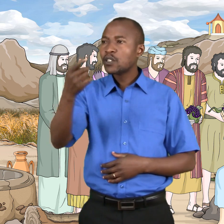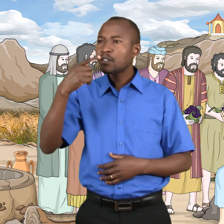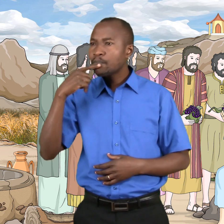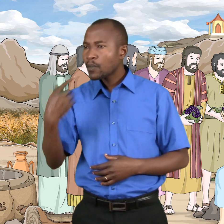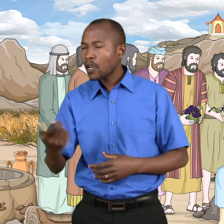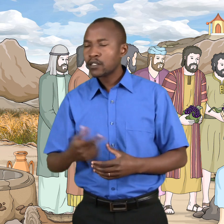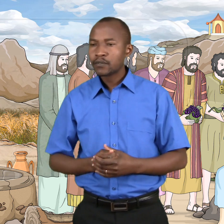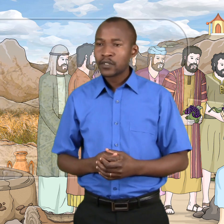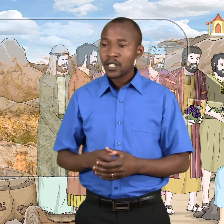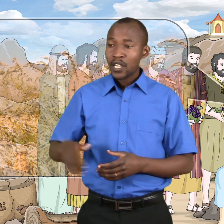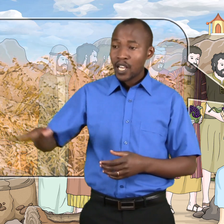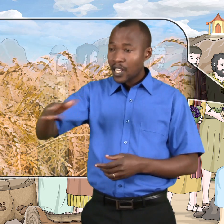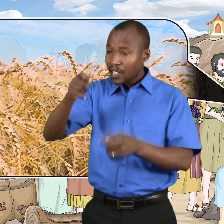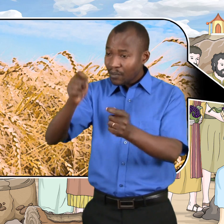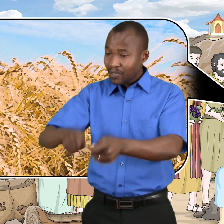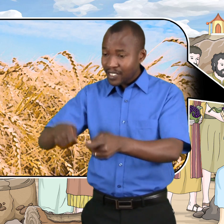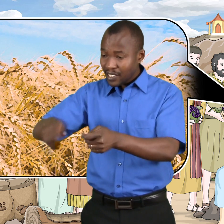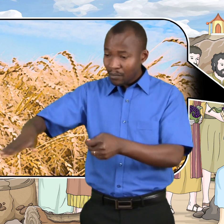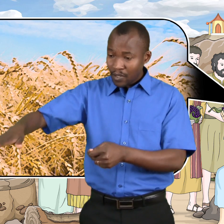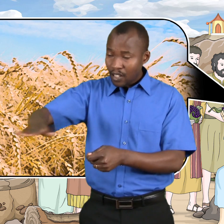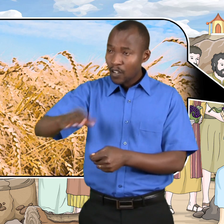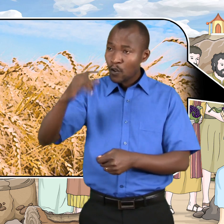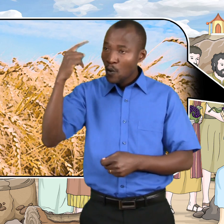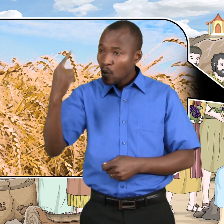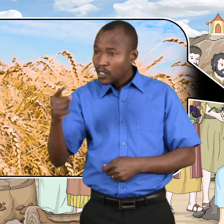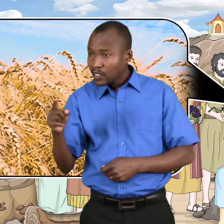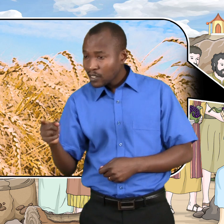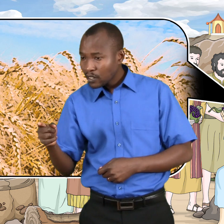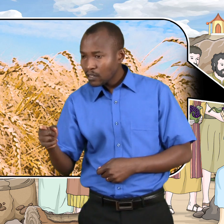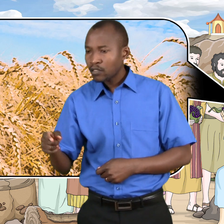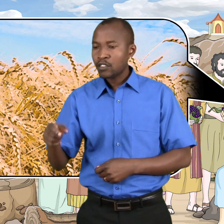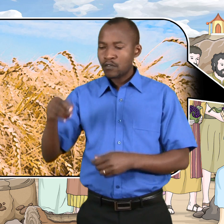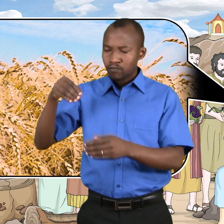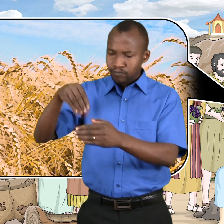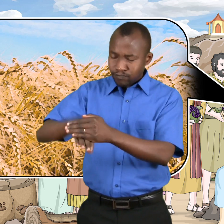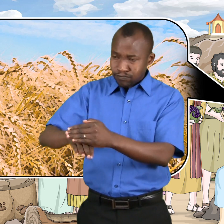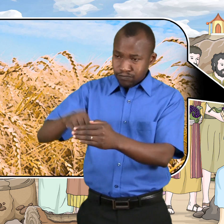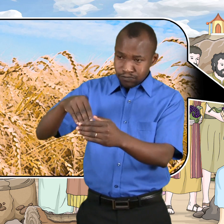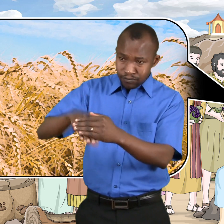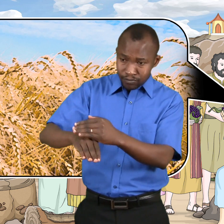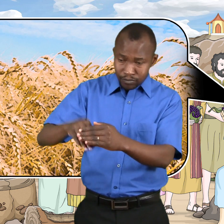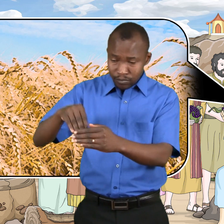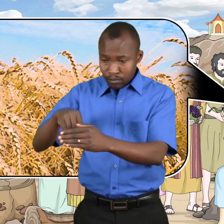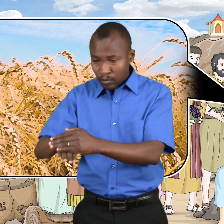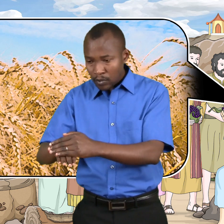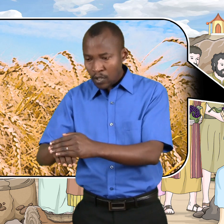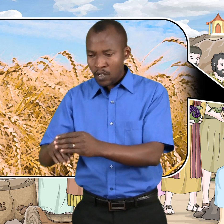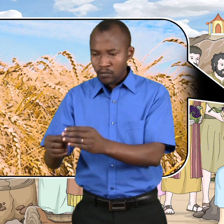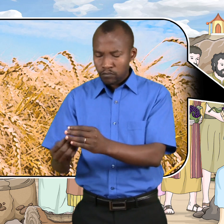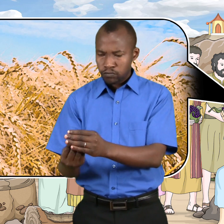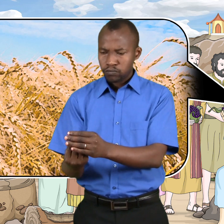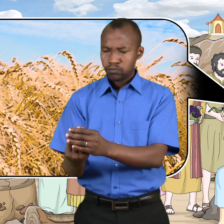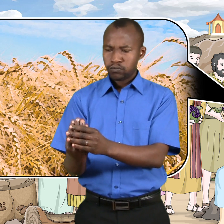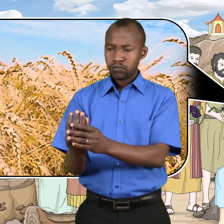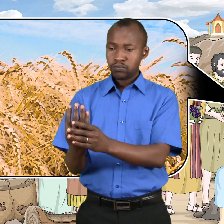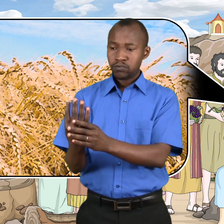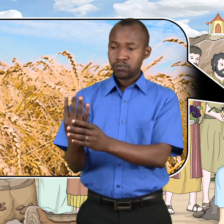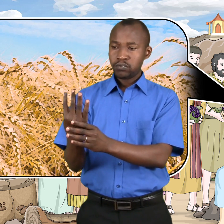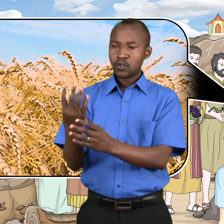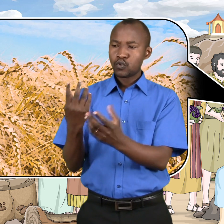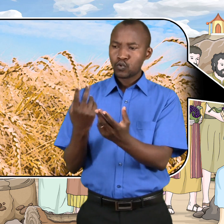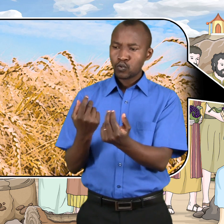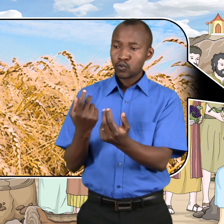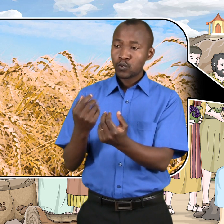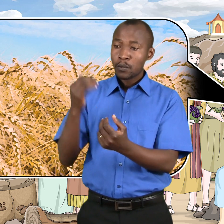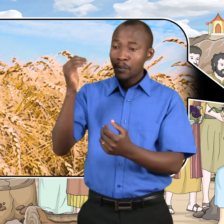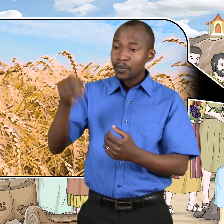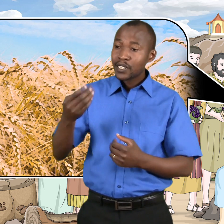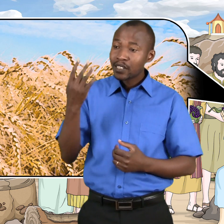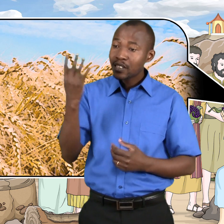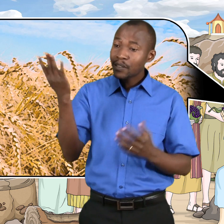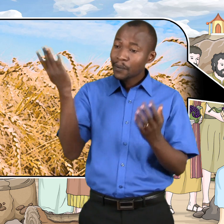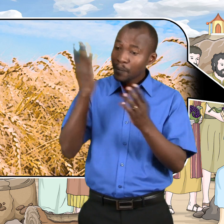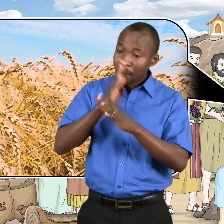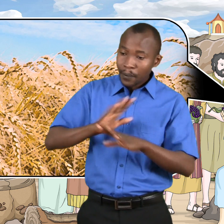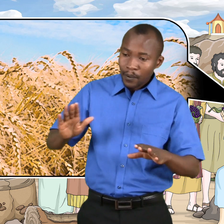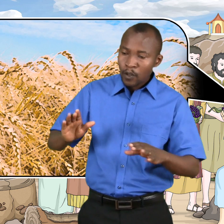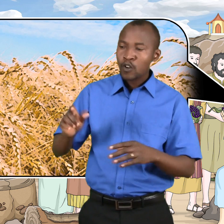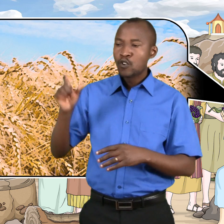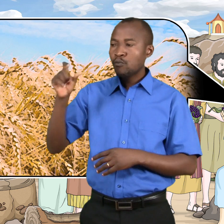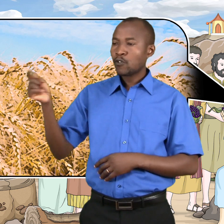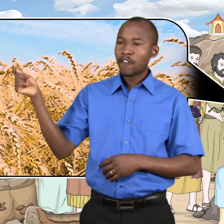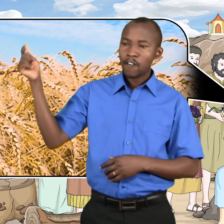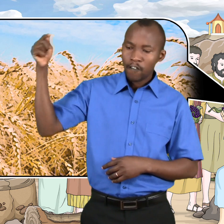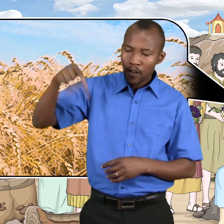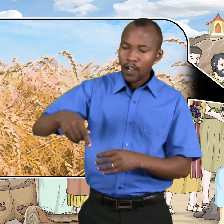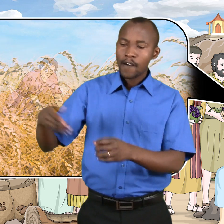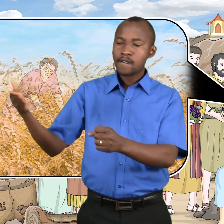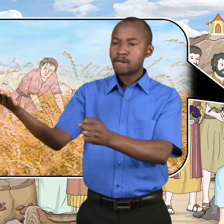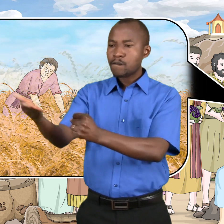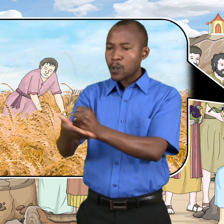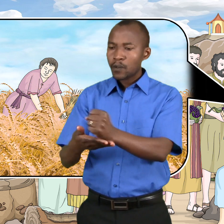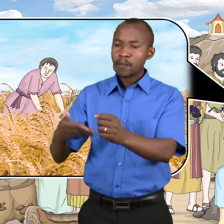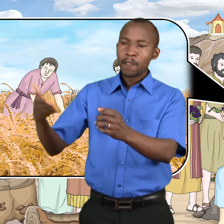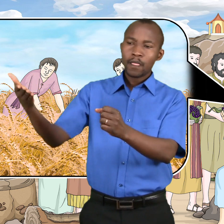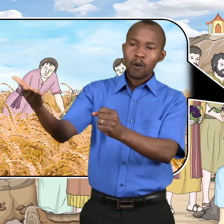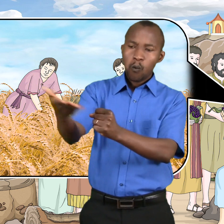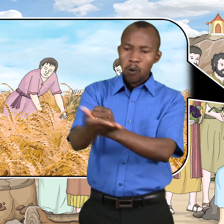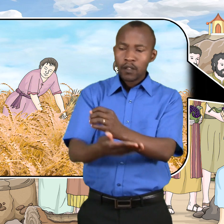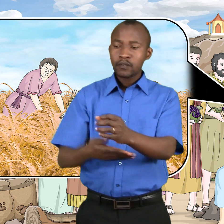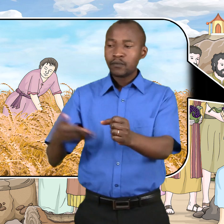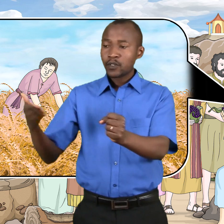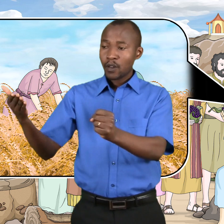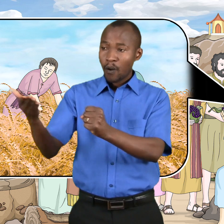Do you not say, ‘There are still four months until the harvest’? I tell you, lift up your eyes and look at the fields, for they are ripe for harvest.